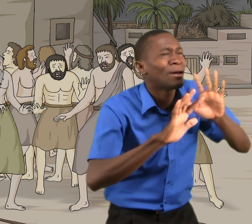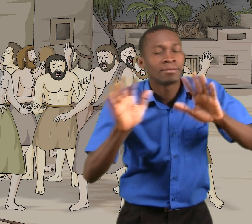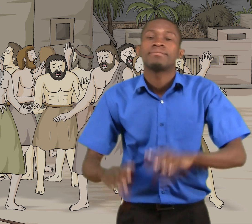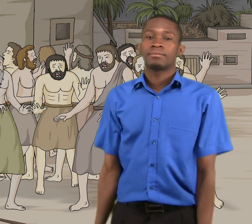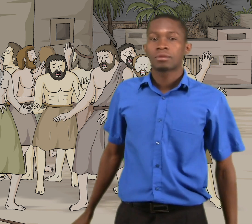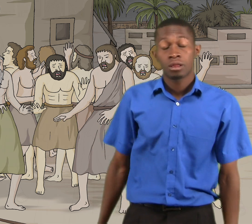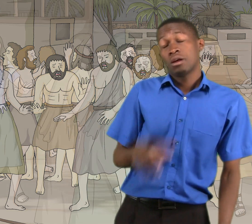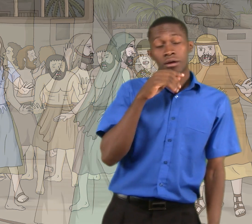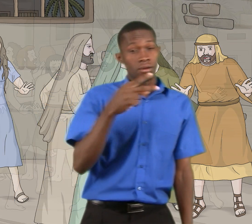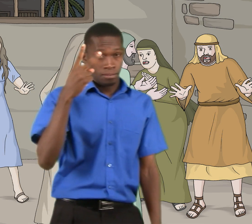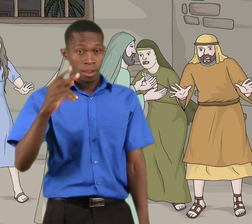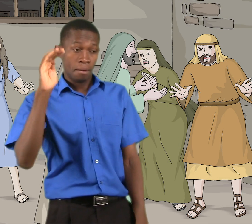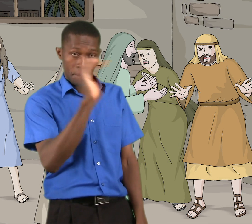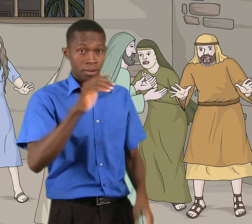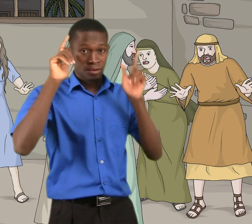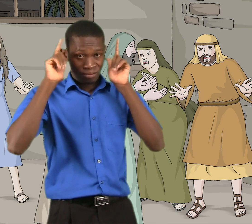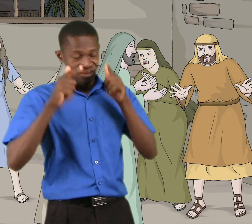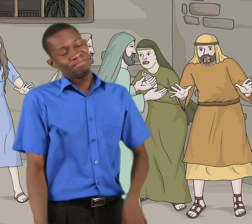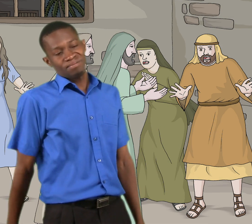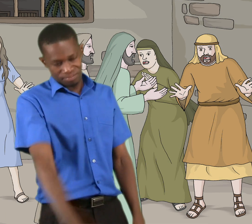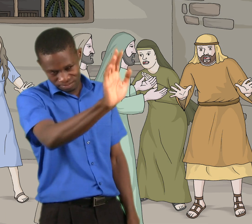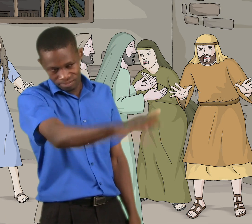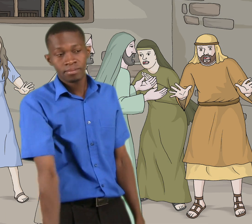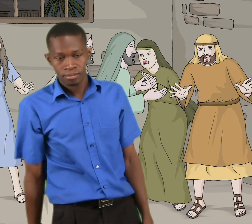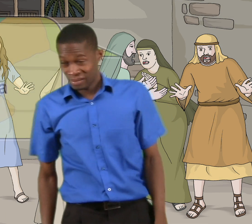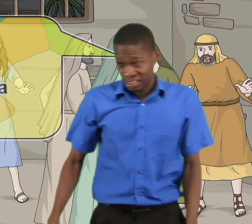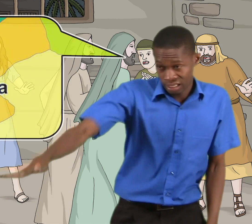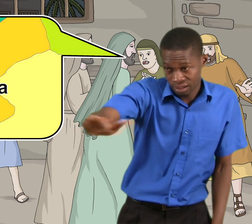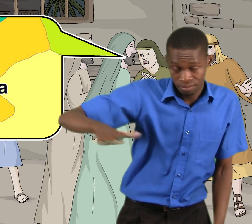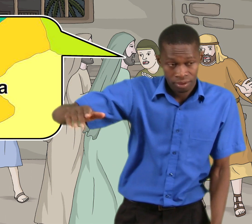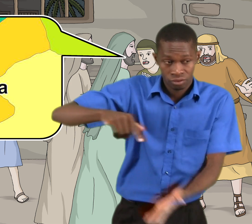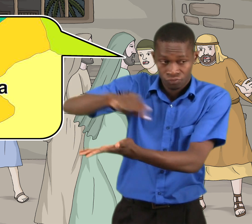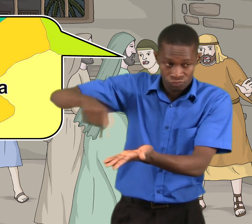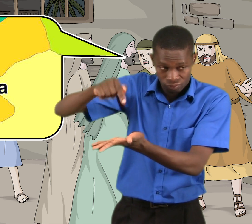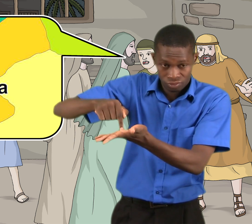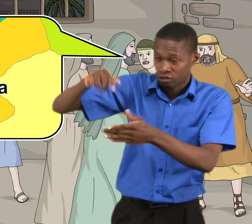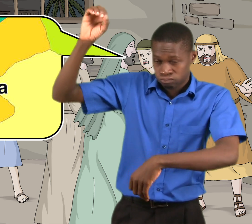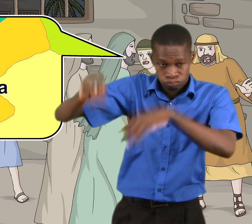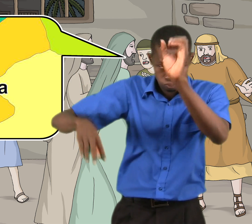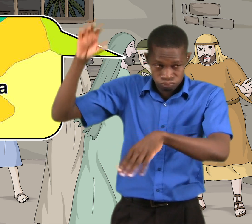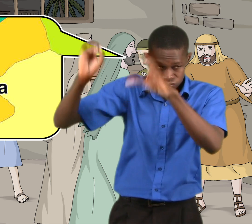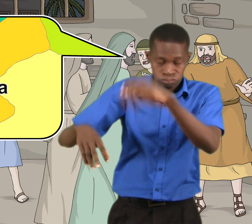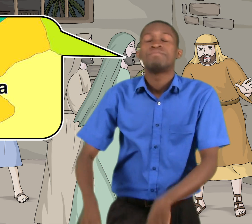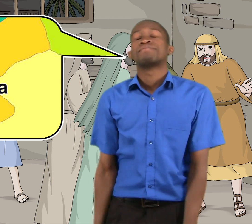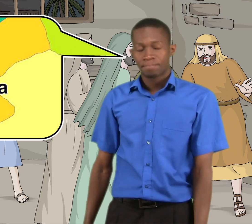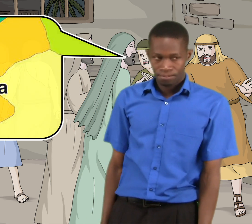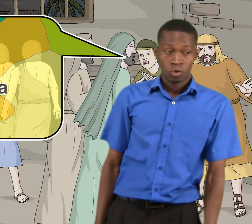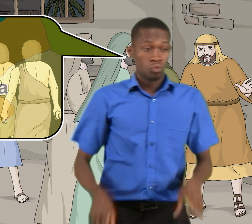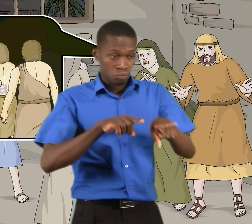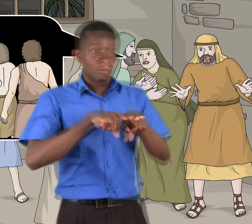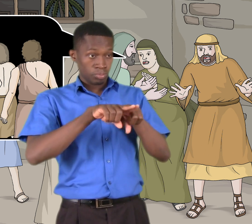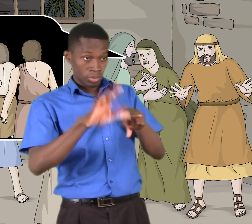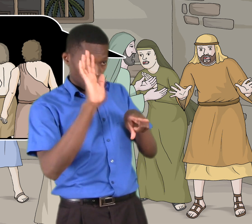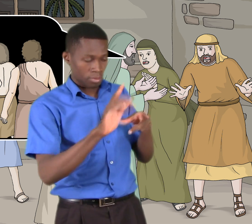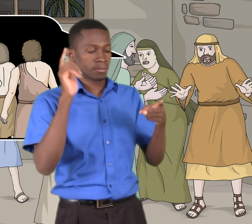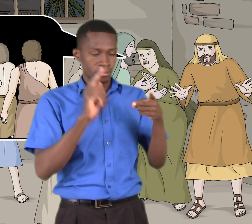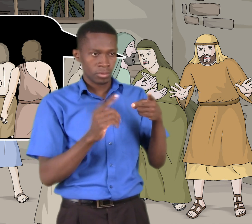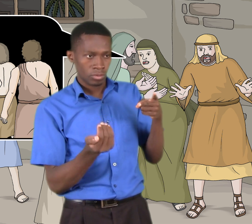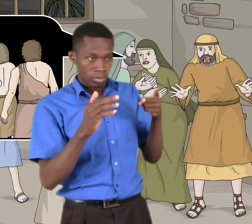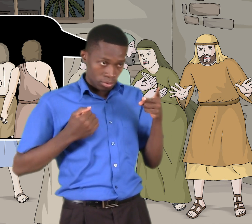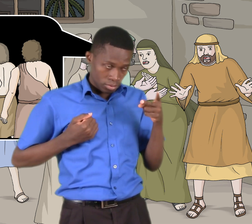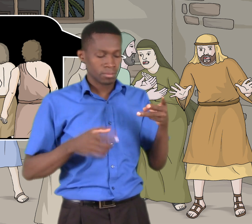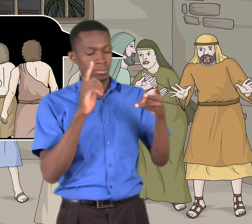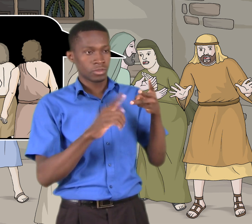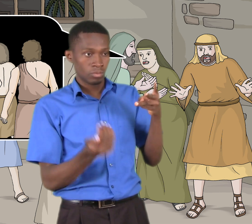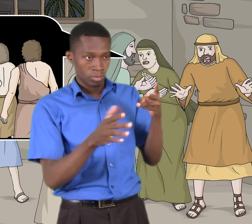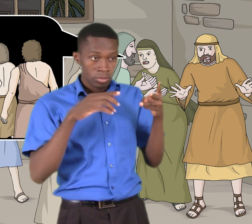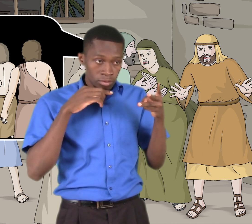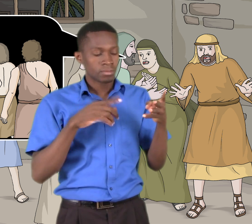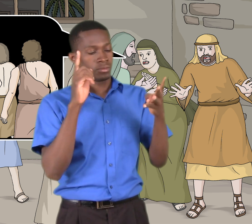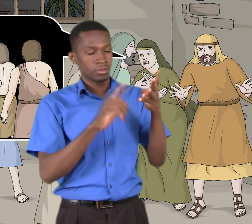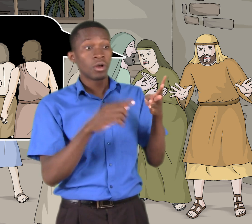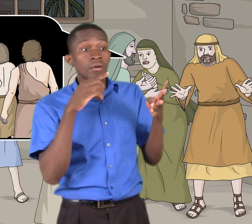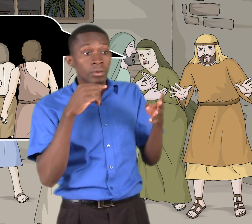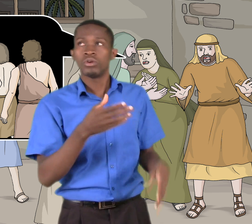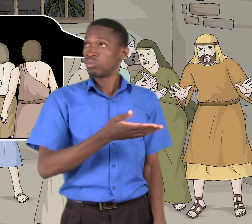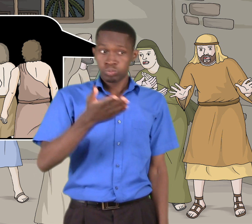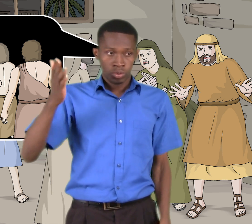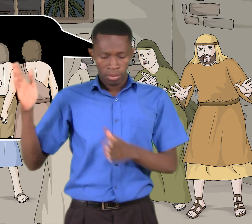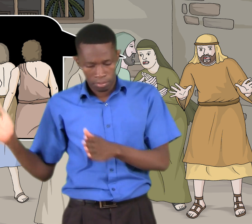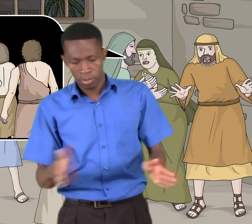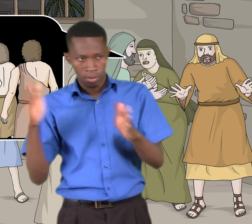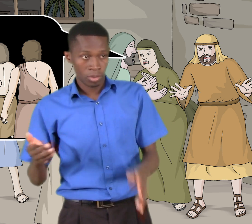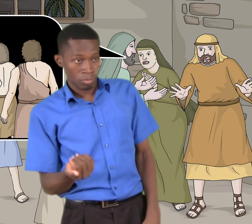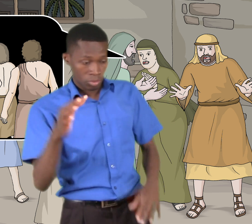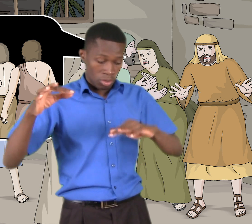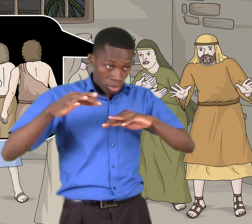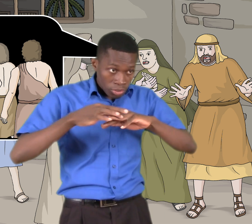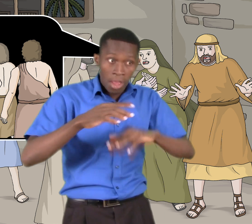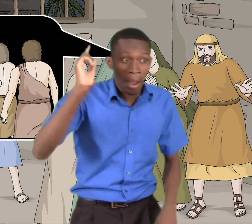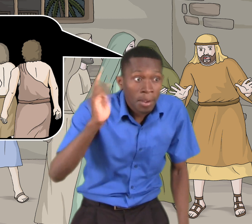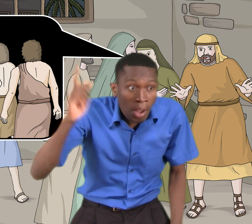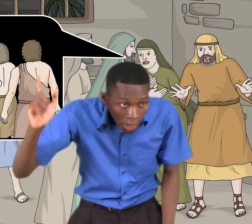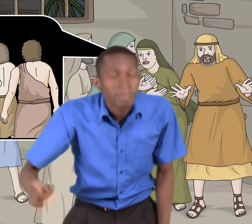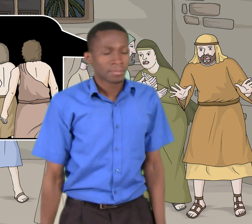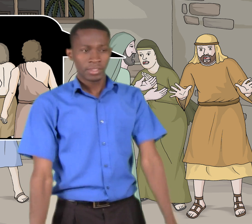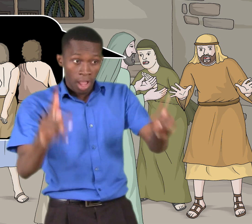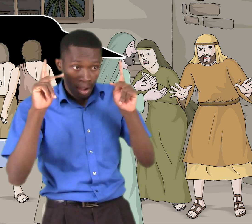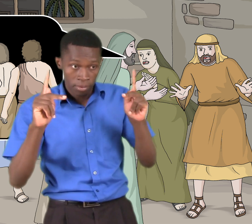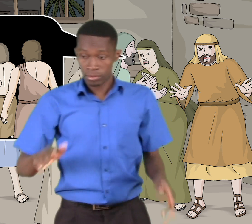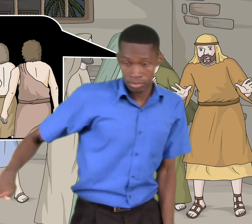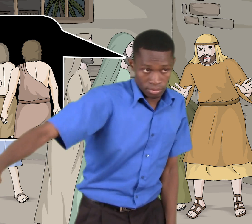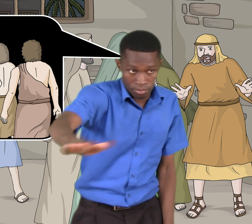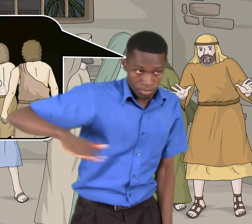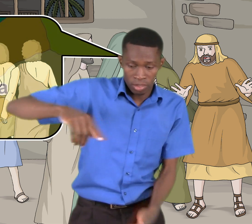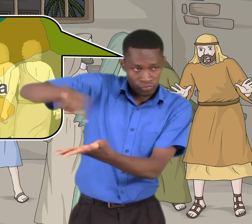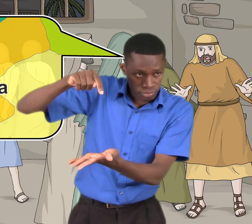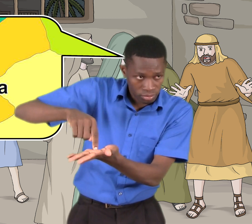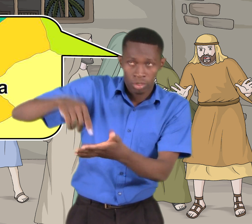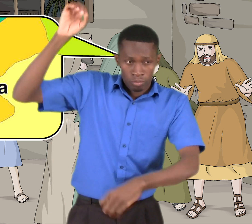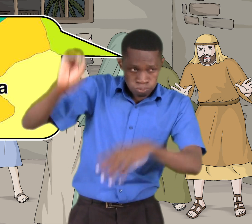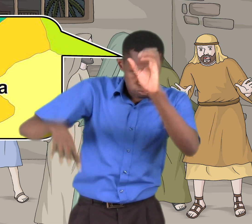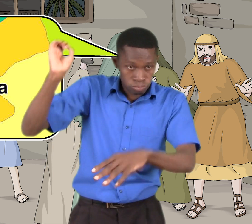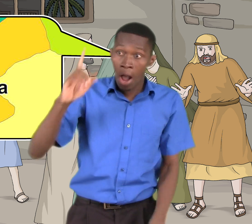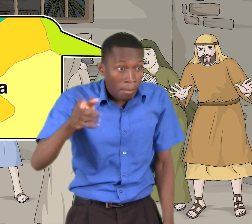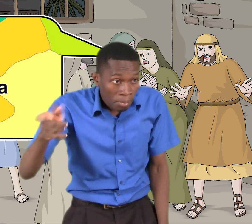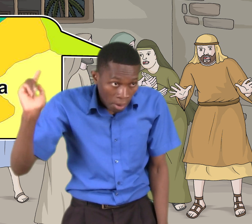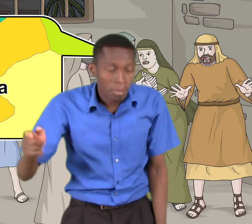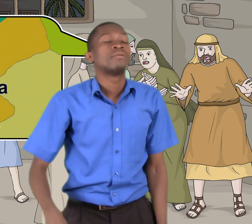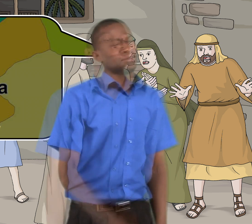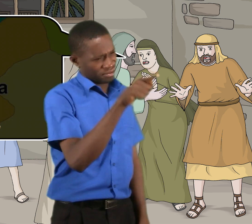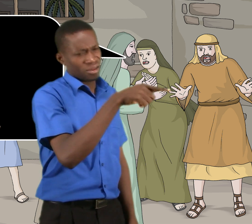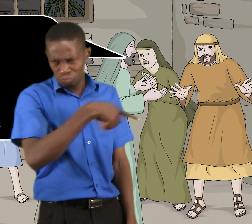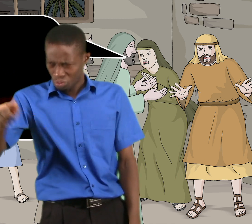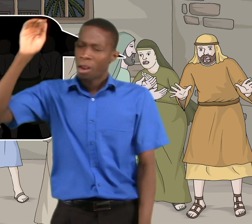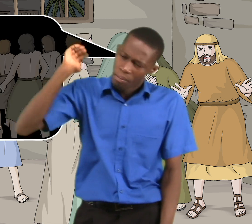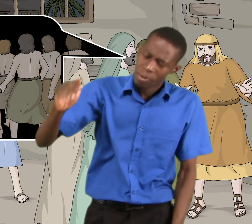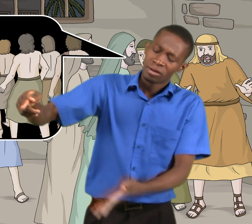Then the two men said to Lot, “Do you have anyone else here—a son-in-law, your sons or daughters, or anyone else in the city who belongs to you?